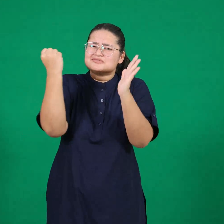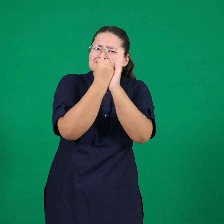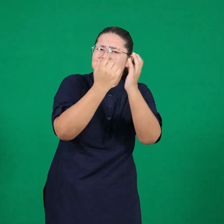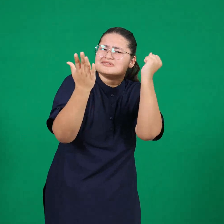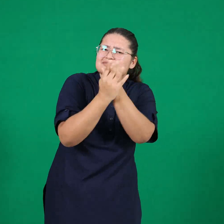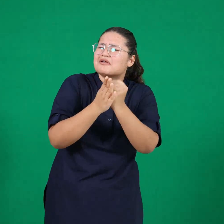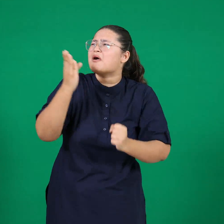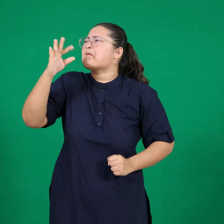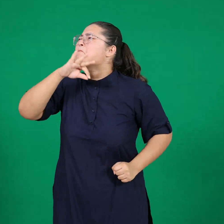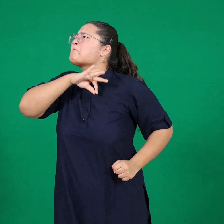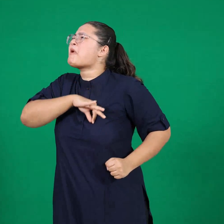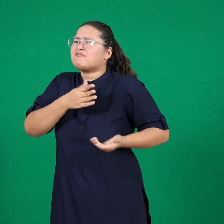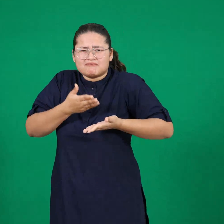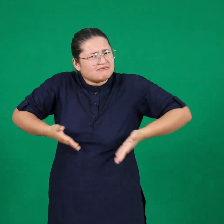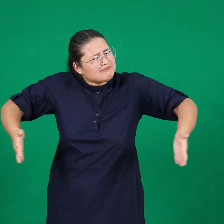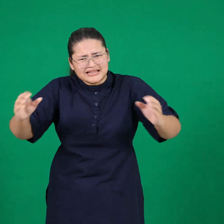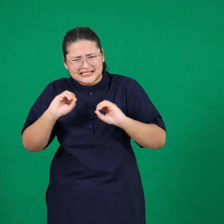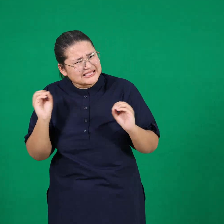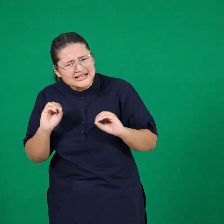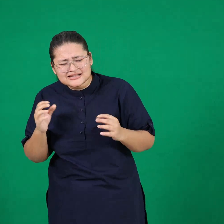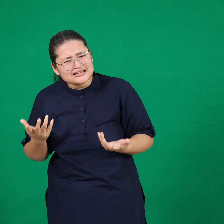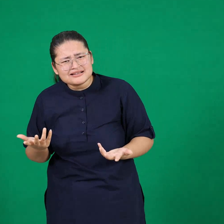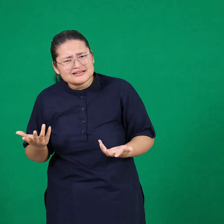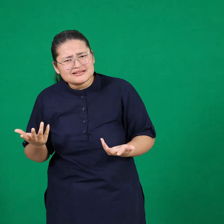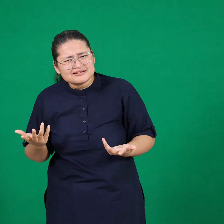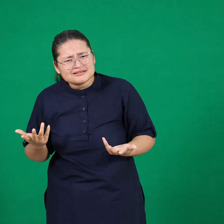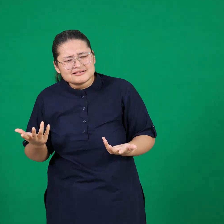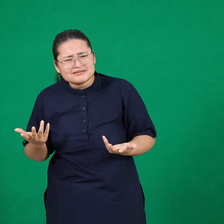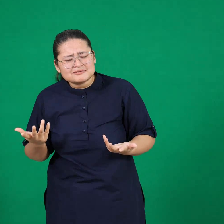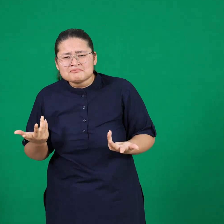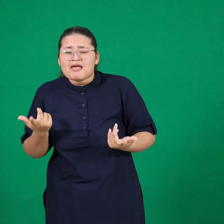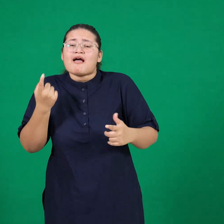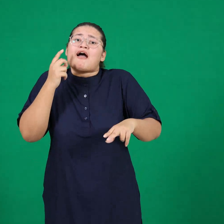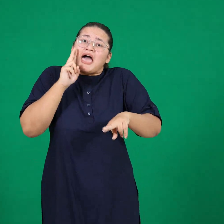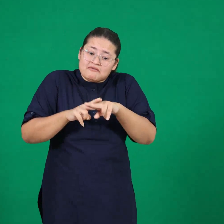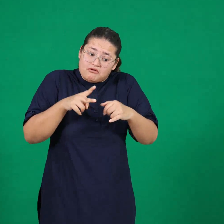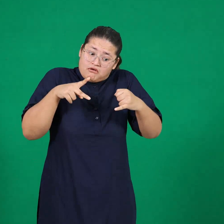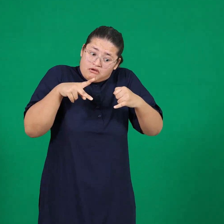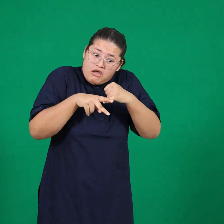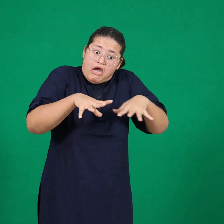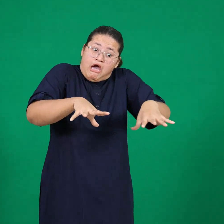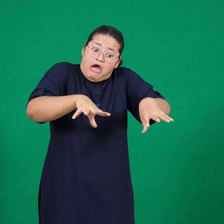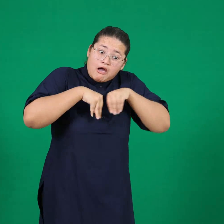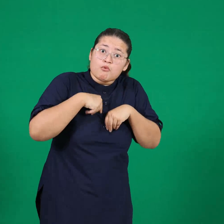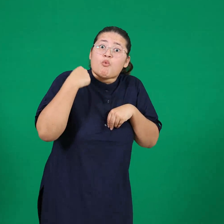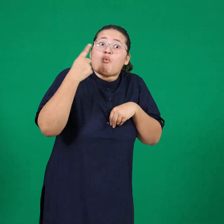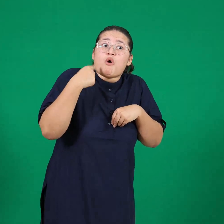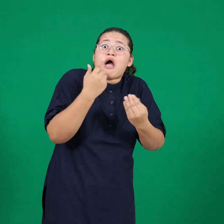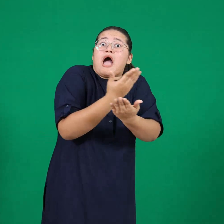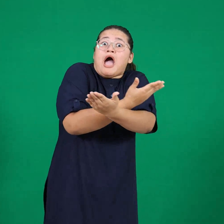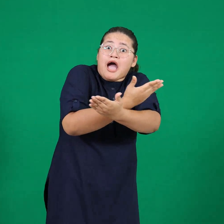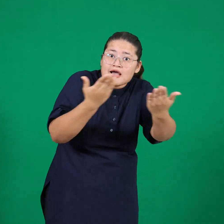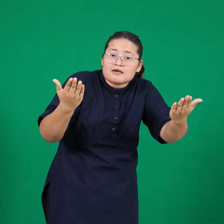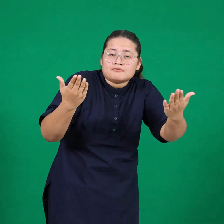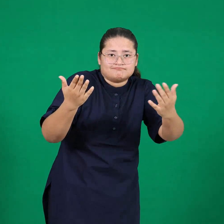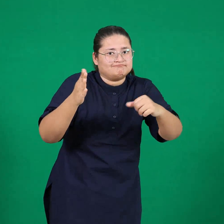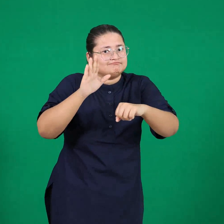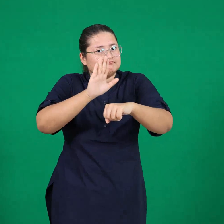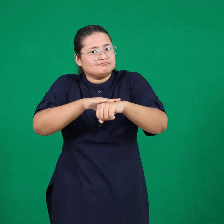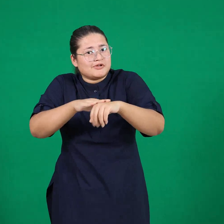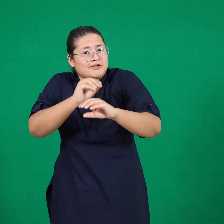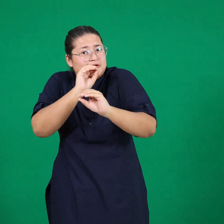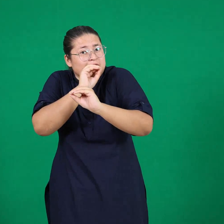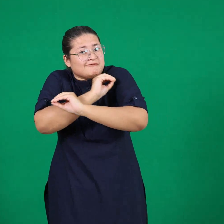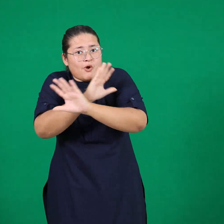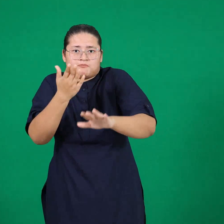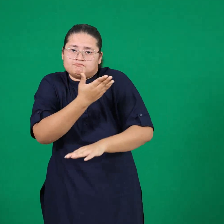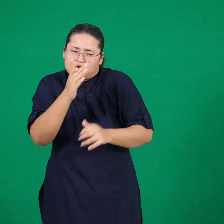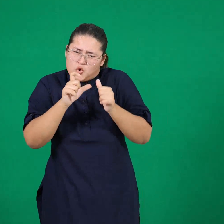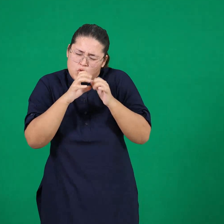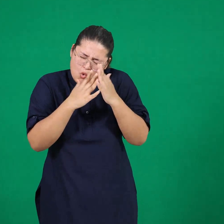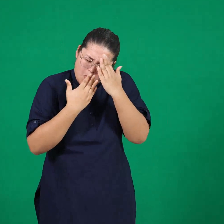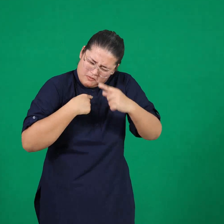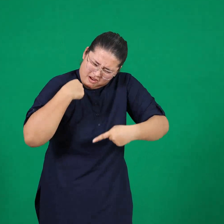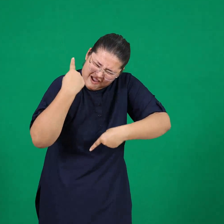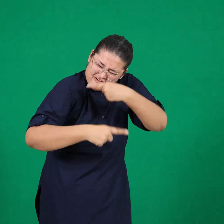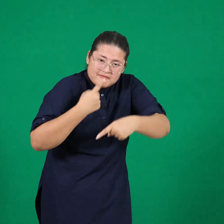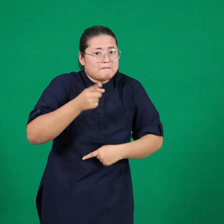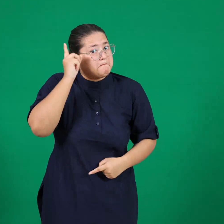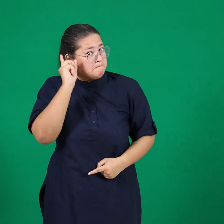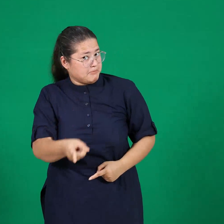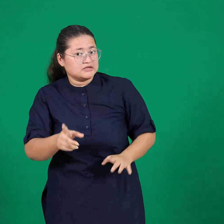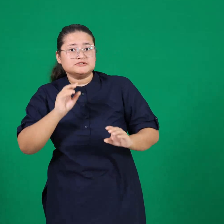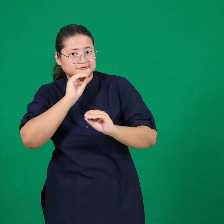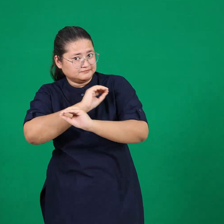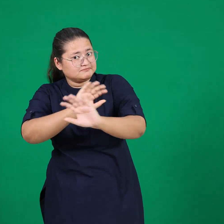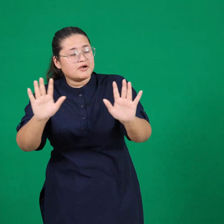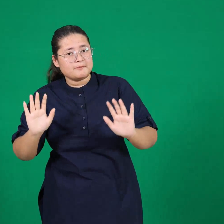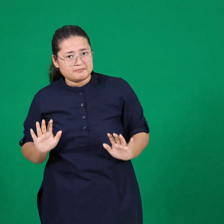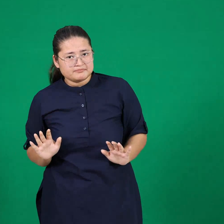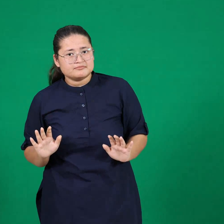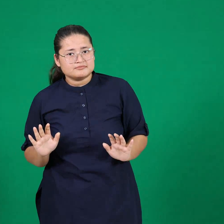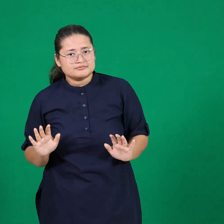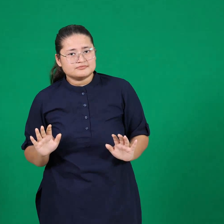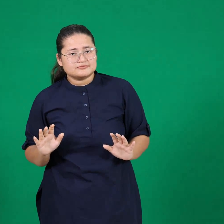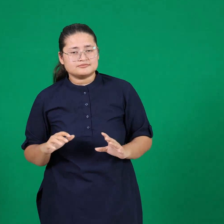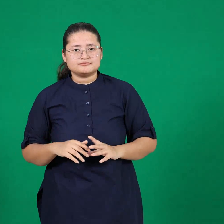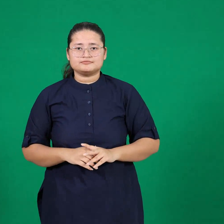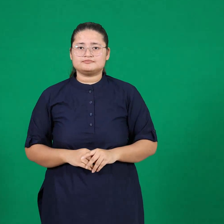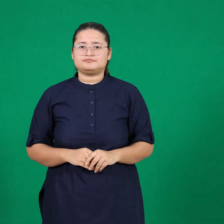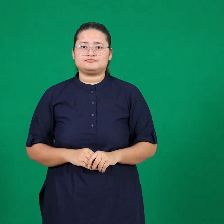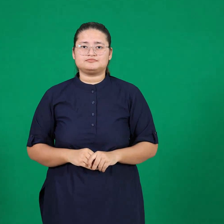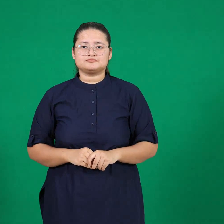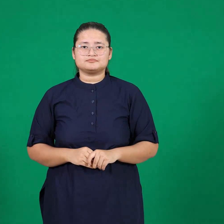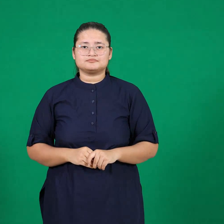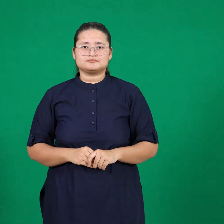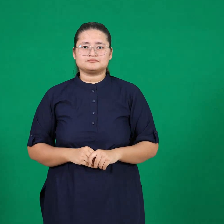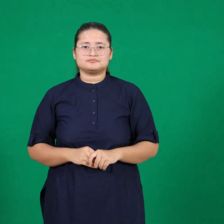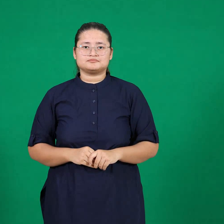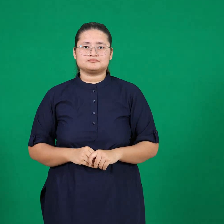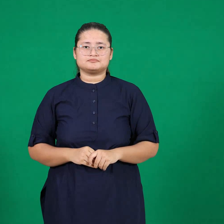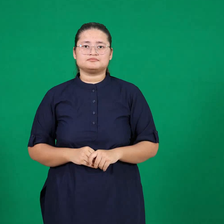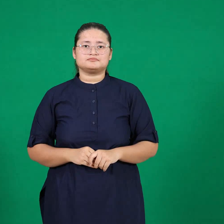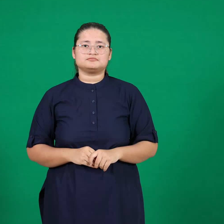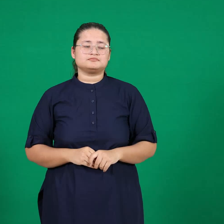Again I testify to every man who gets himself circumcised that he is obligated to obey the whole law.